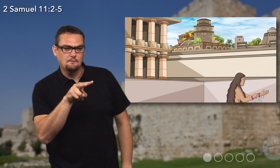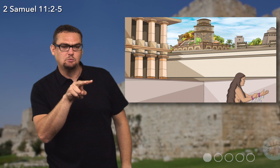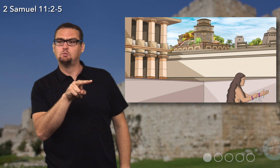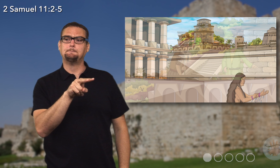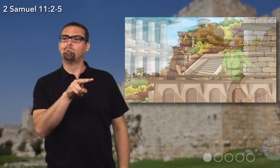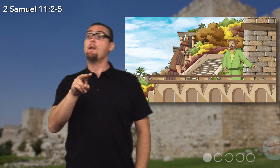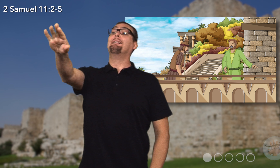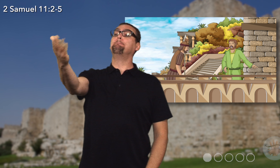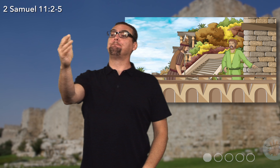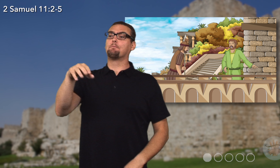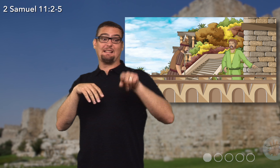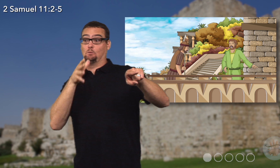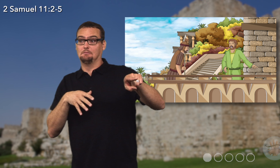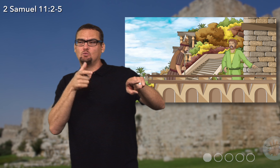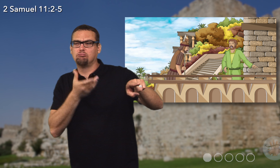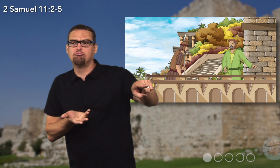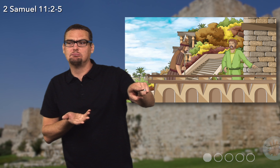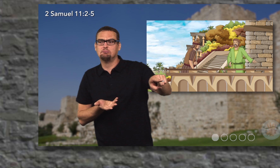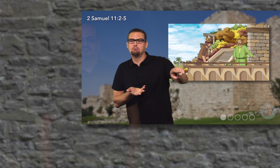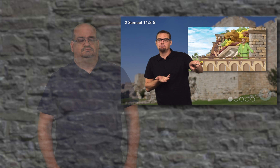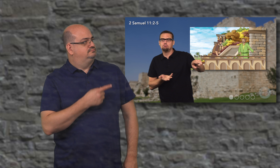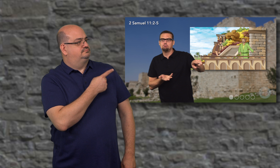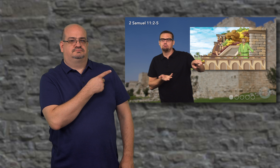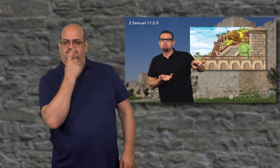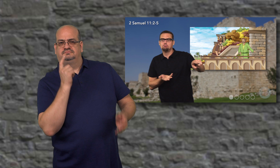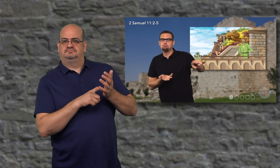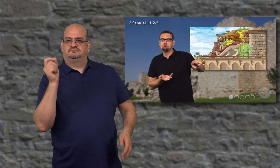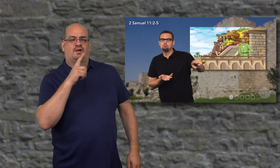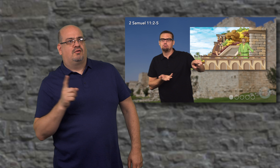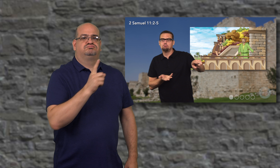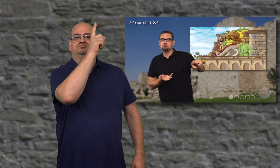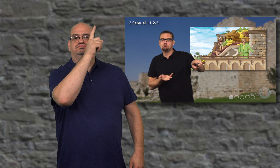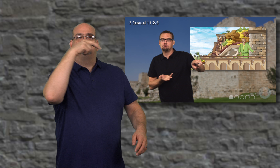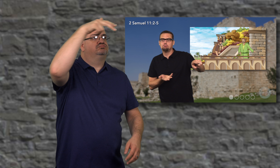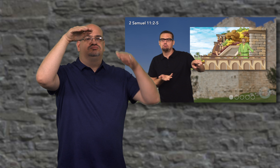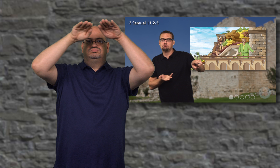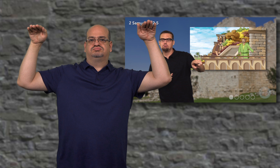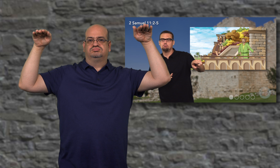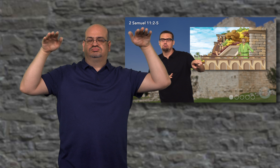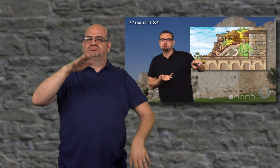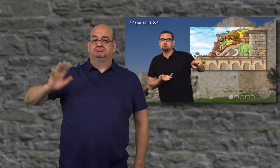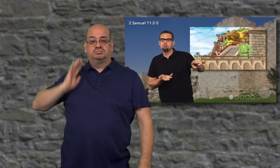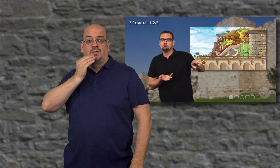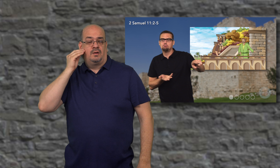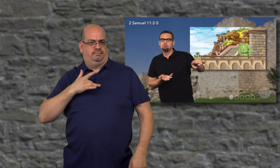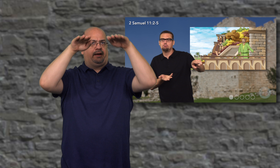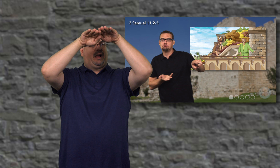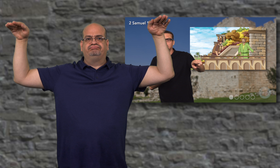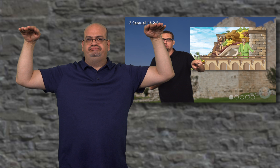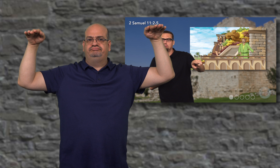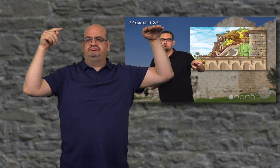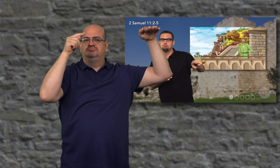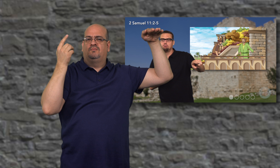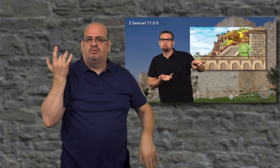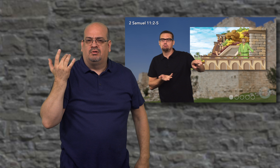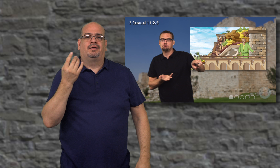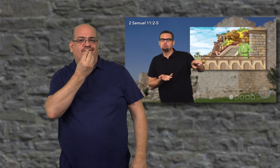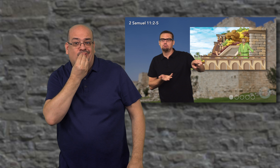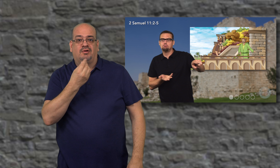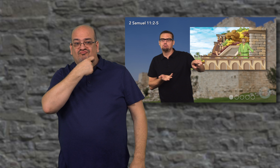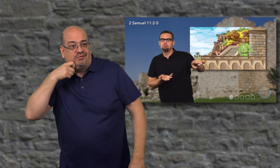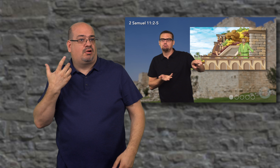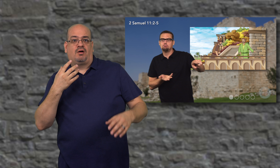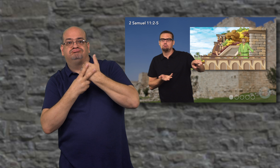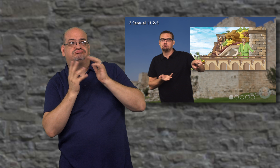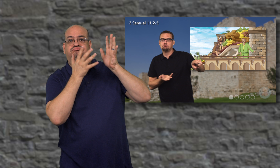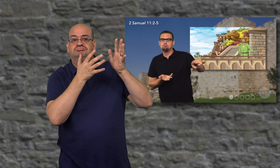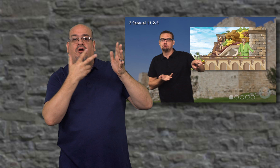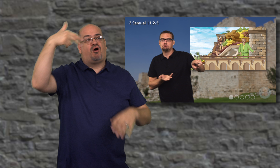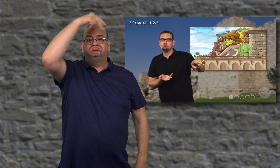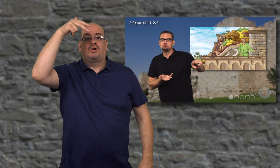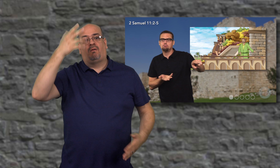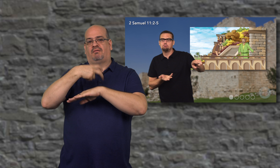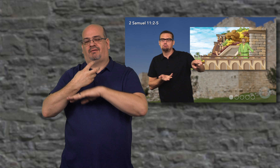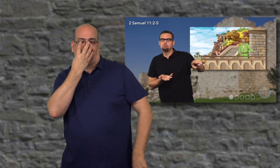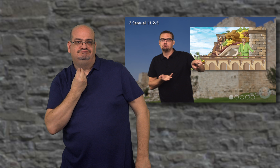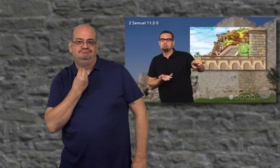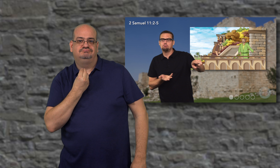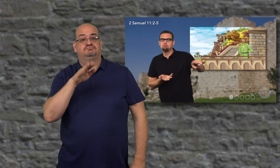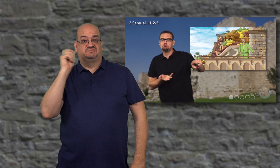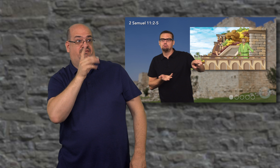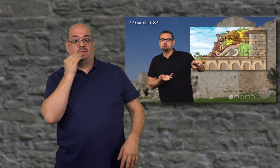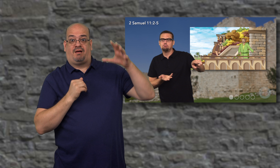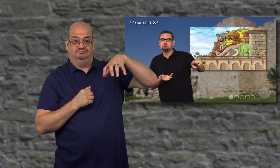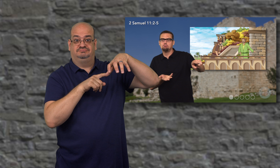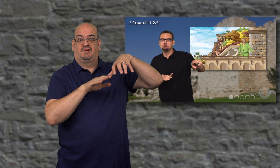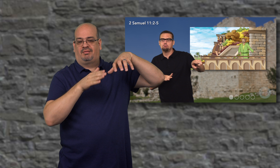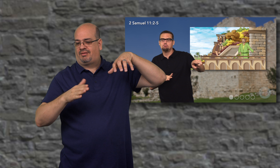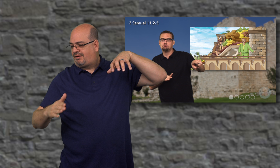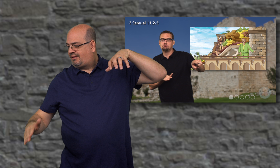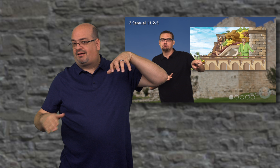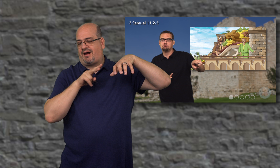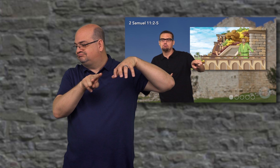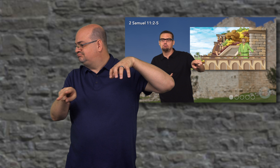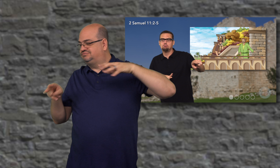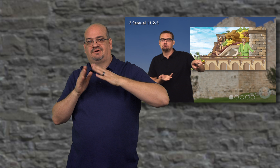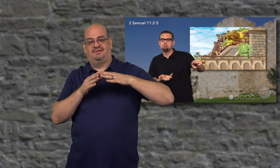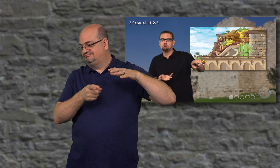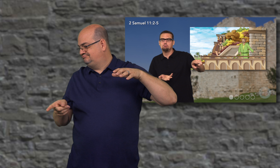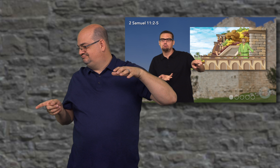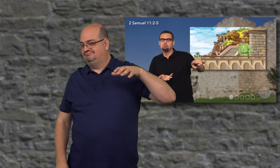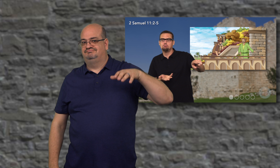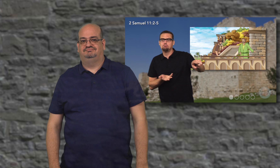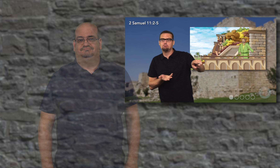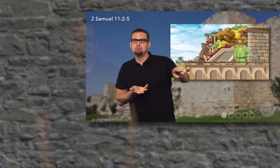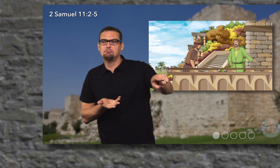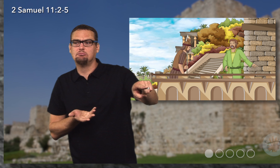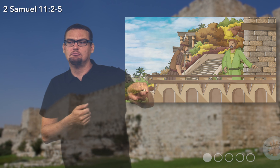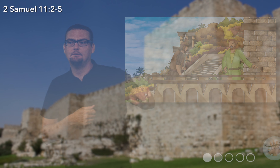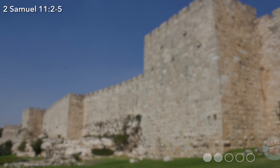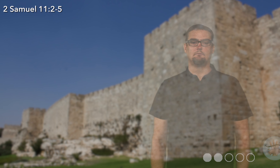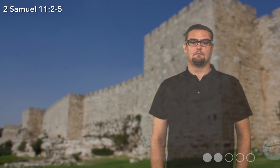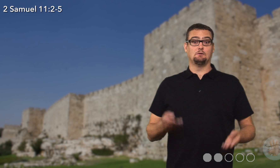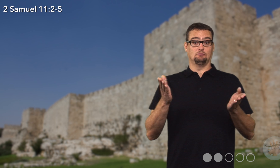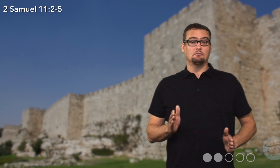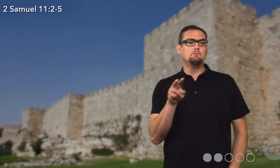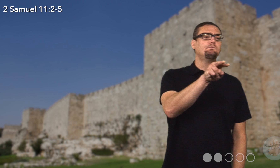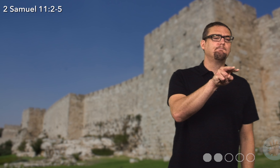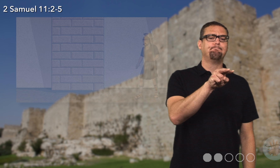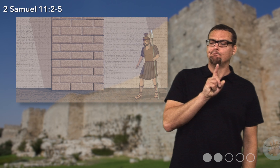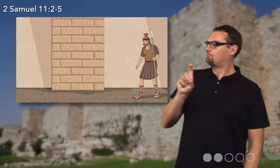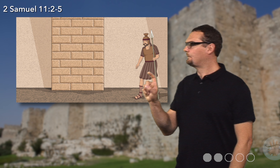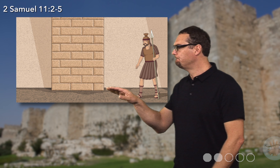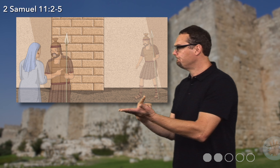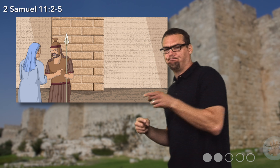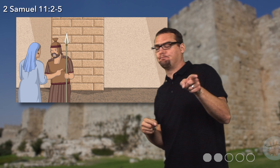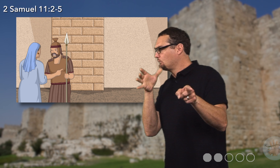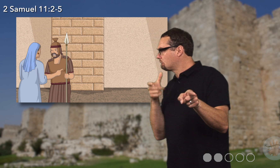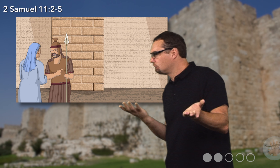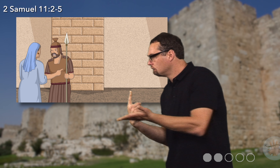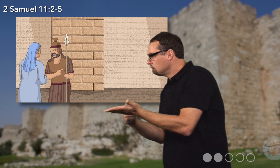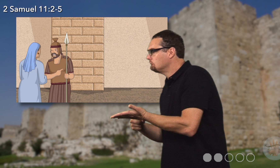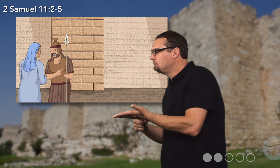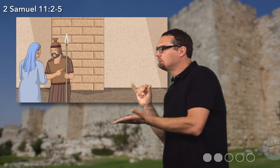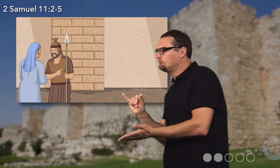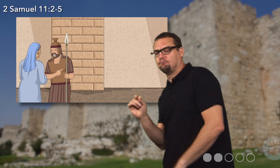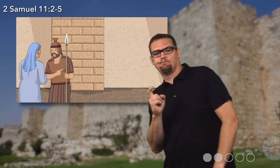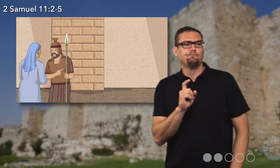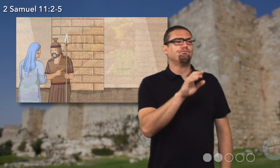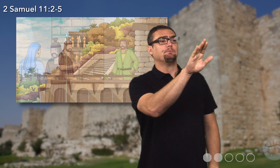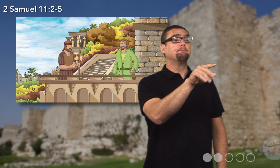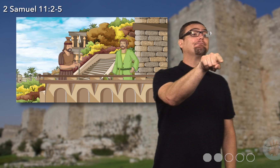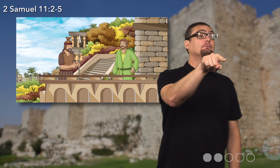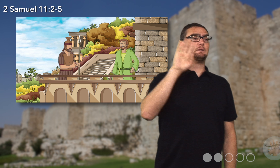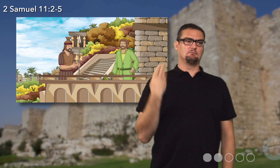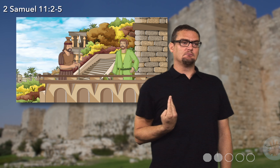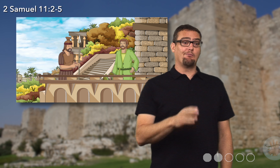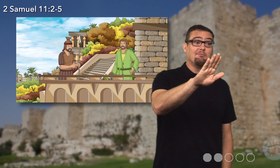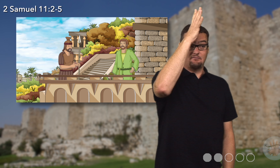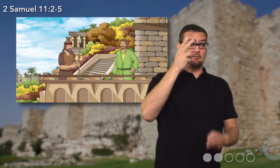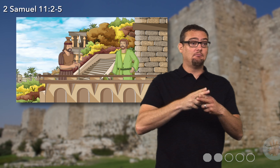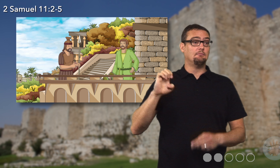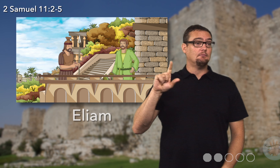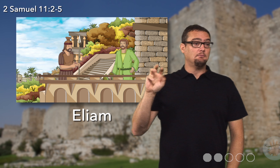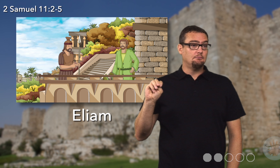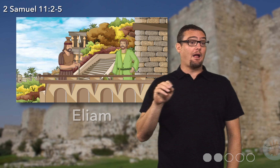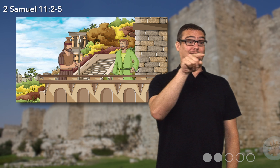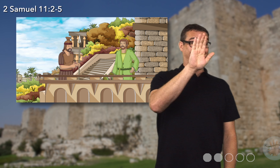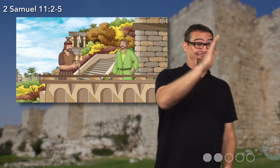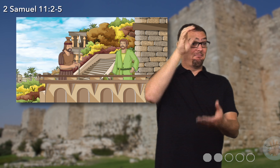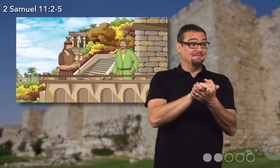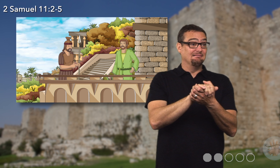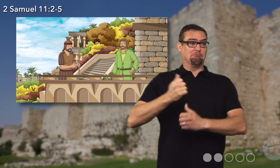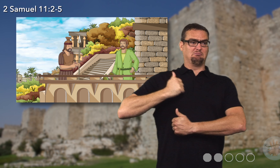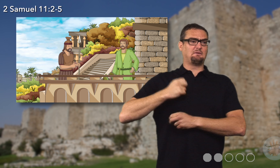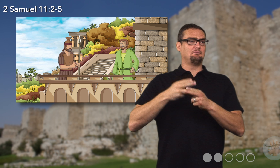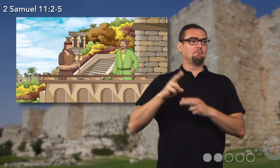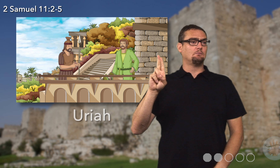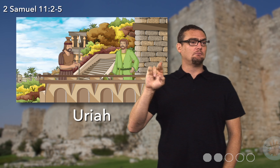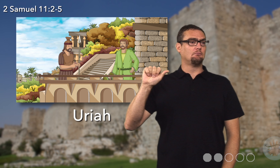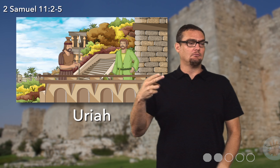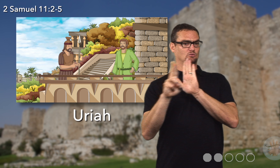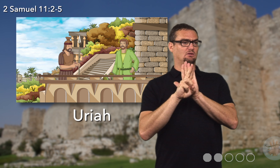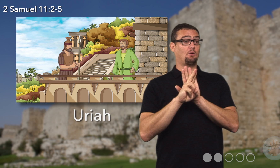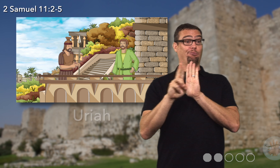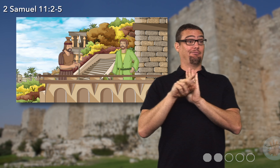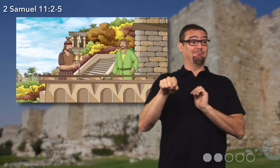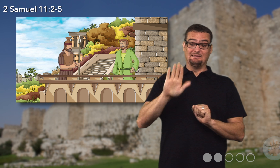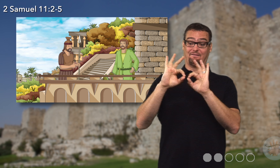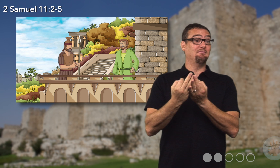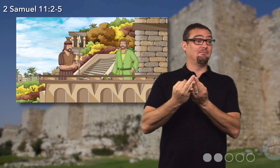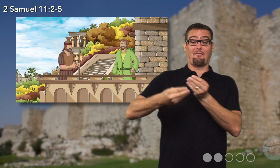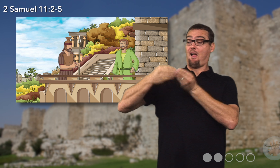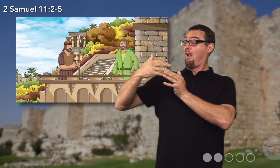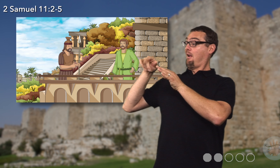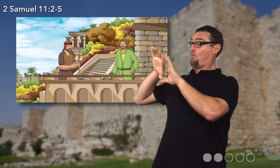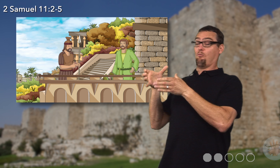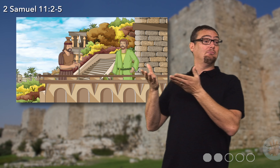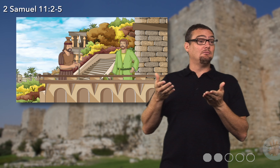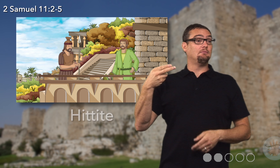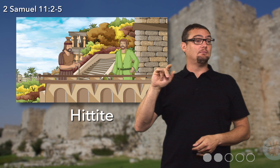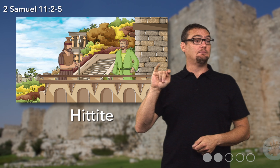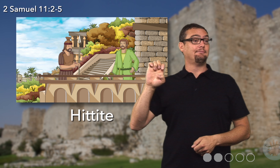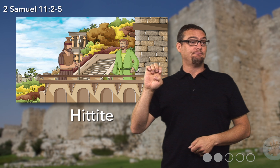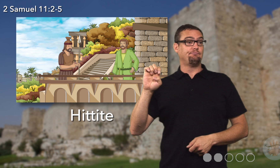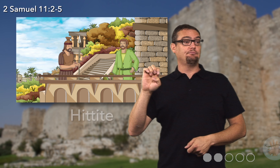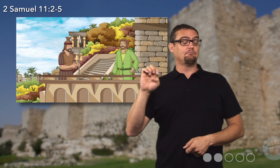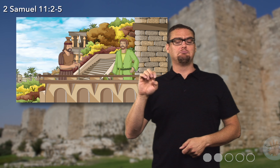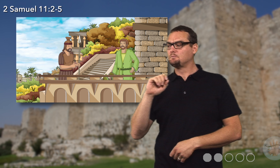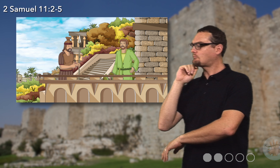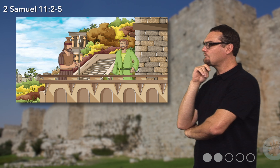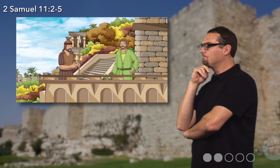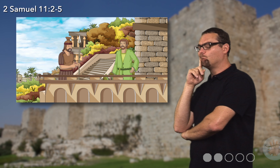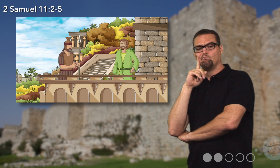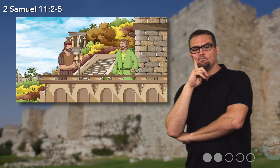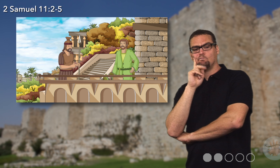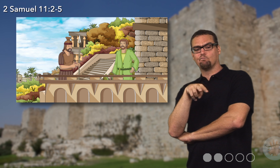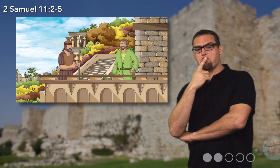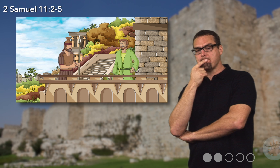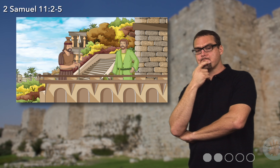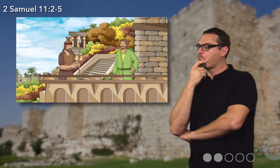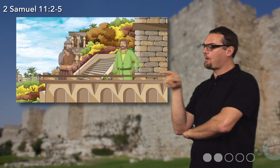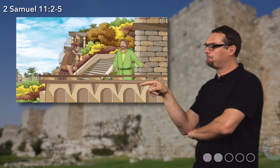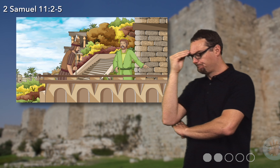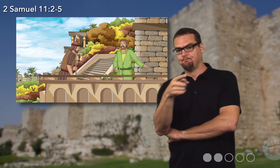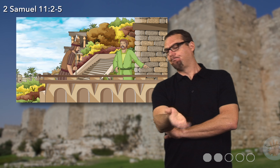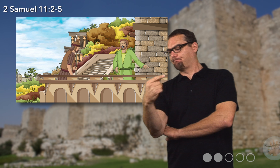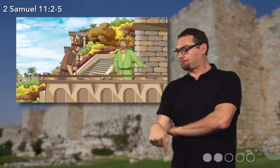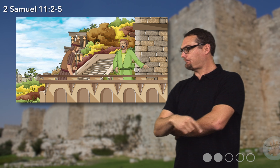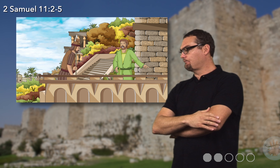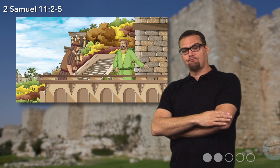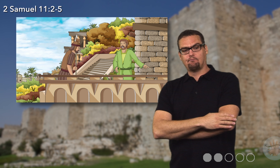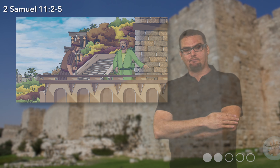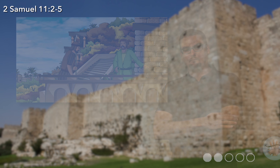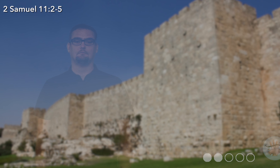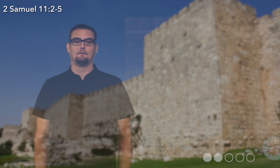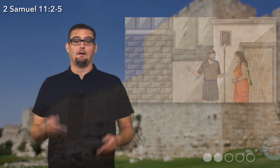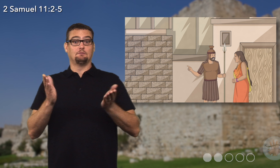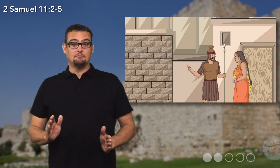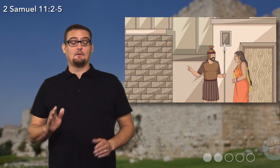So David sent and inquired about the woman, and he was told, “This is Bathsheba, the daughter of Eliam and the wife of Uriah the Hittite.”